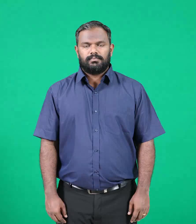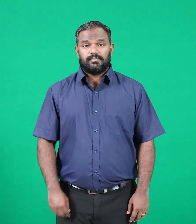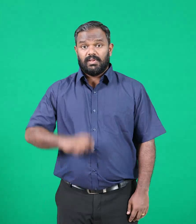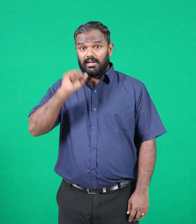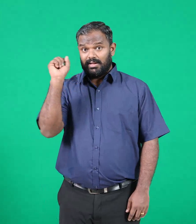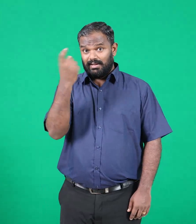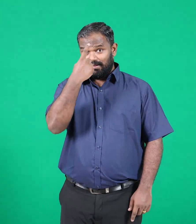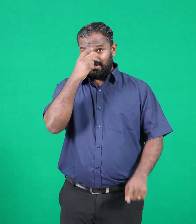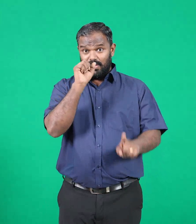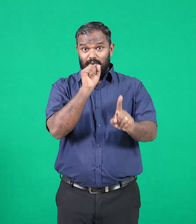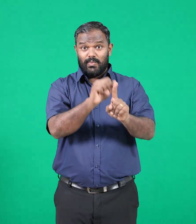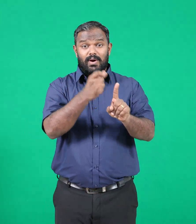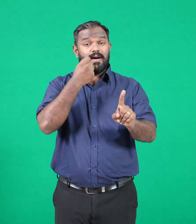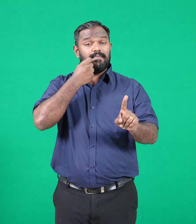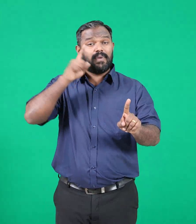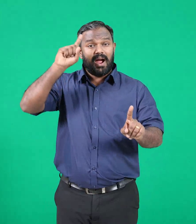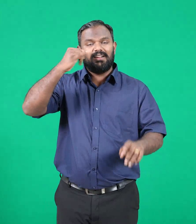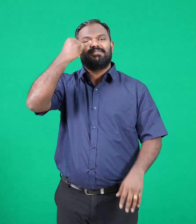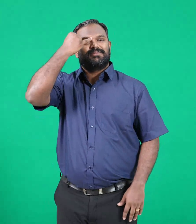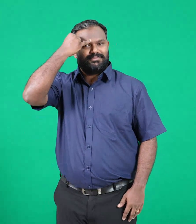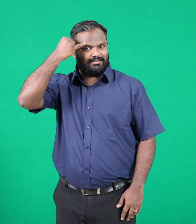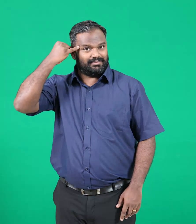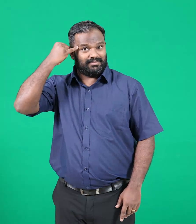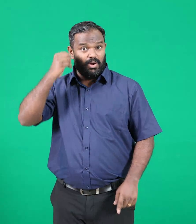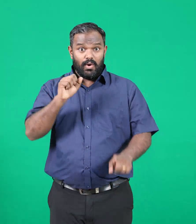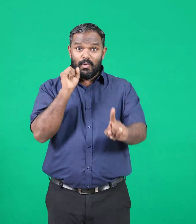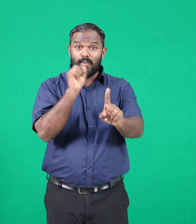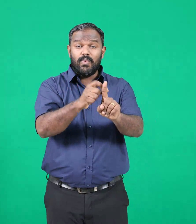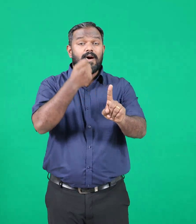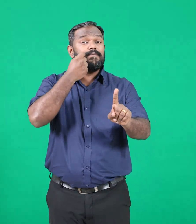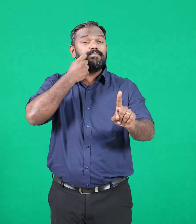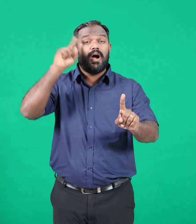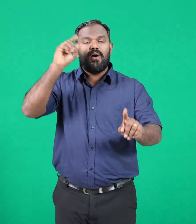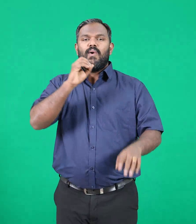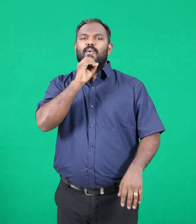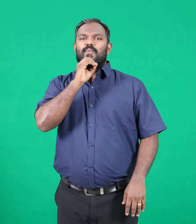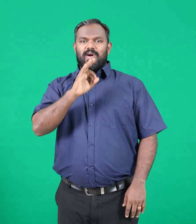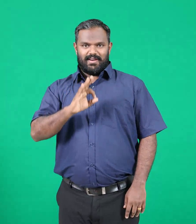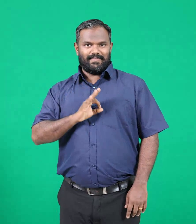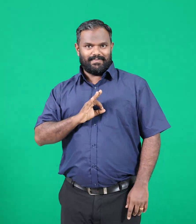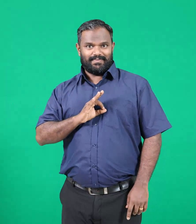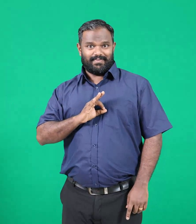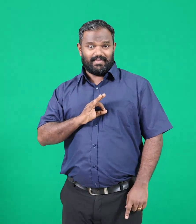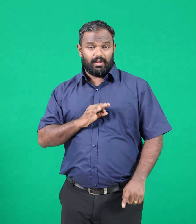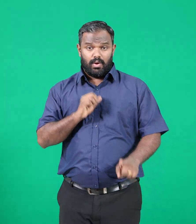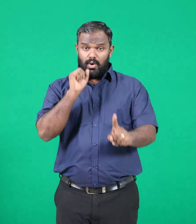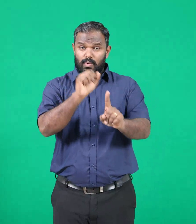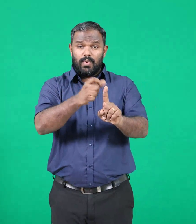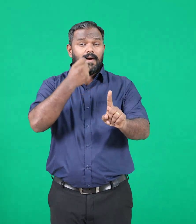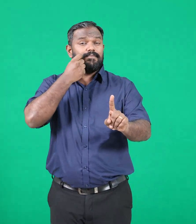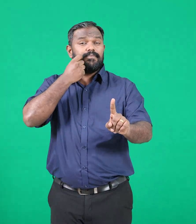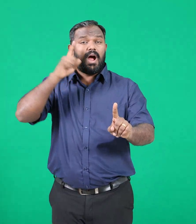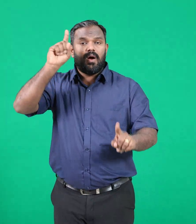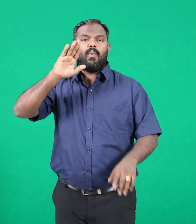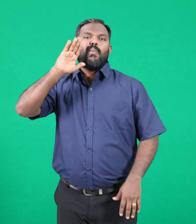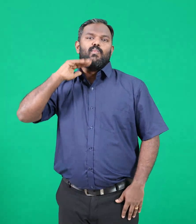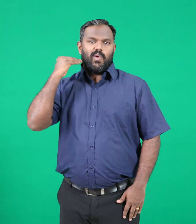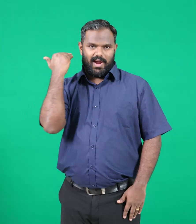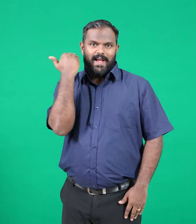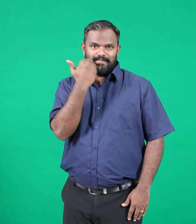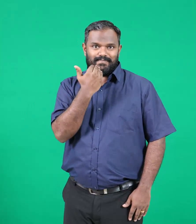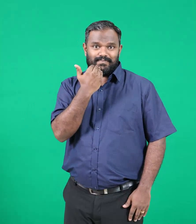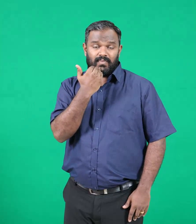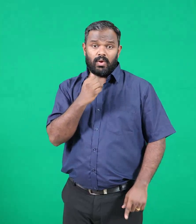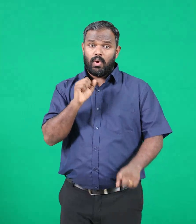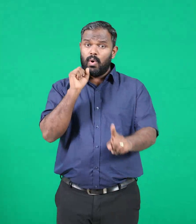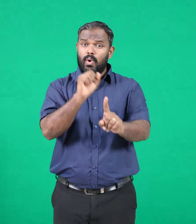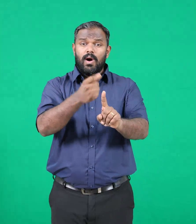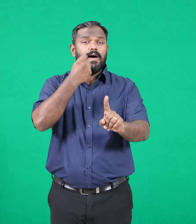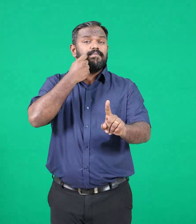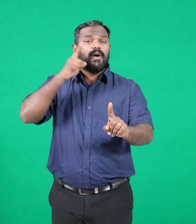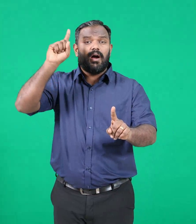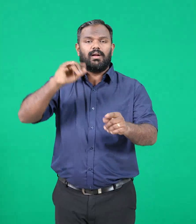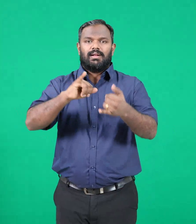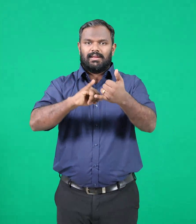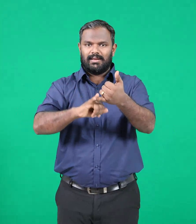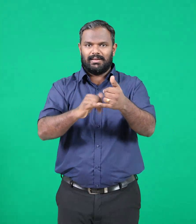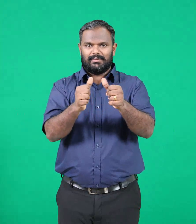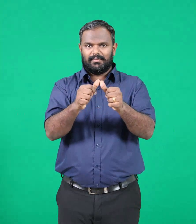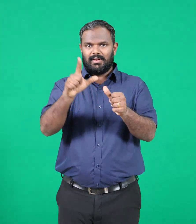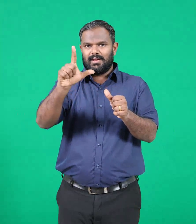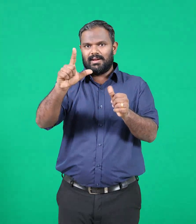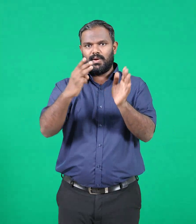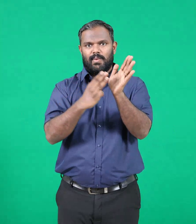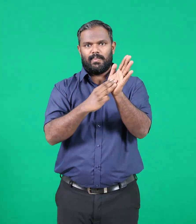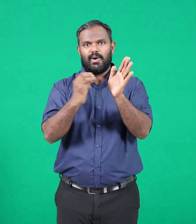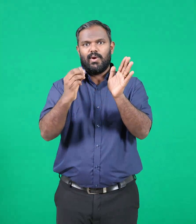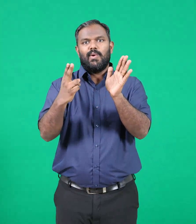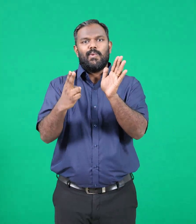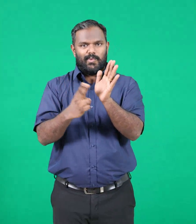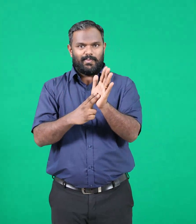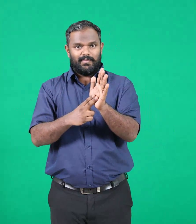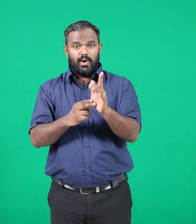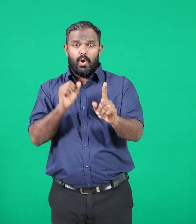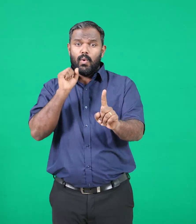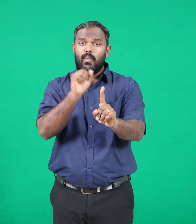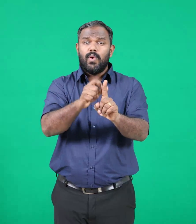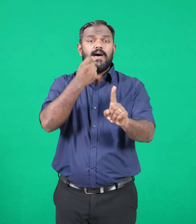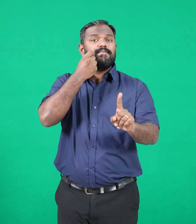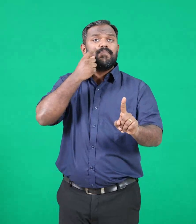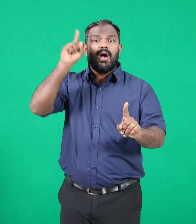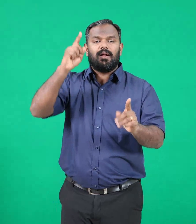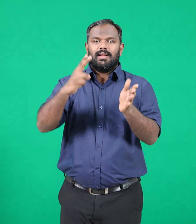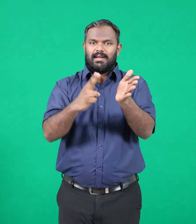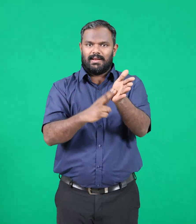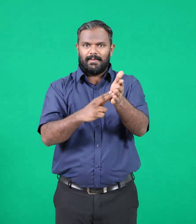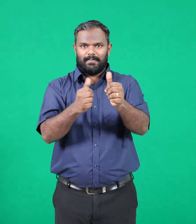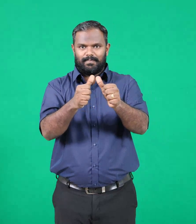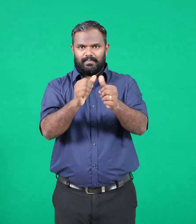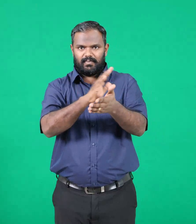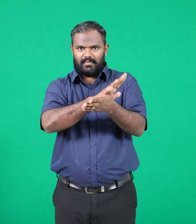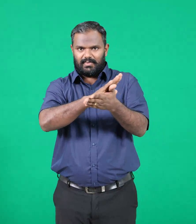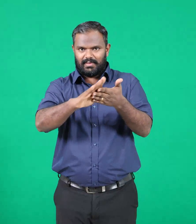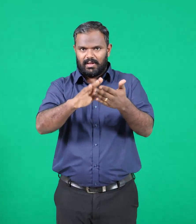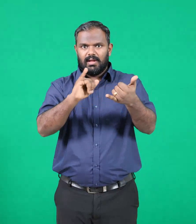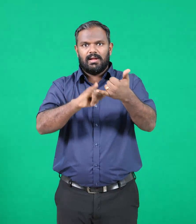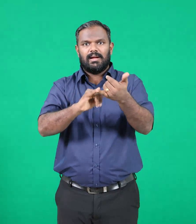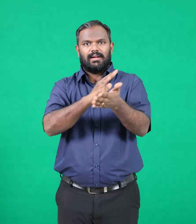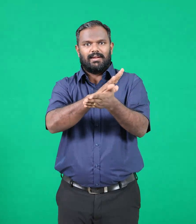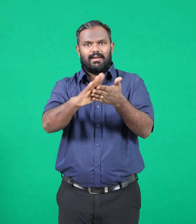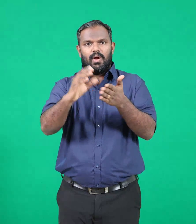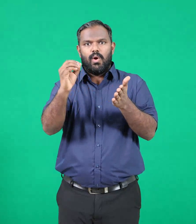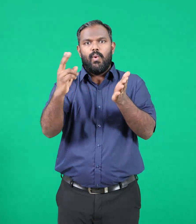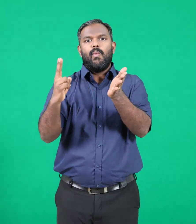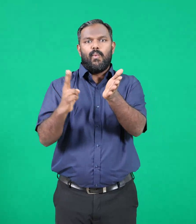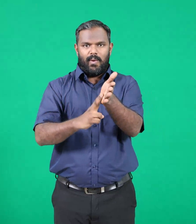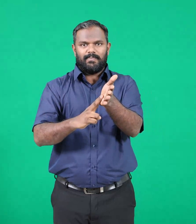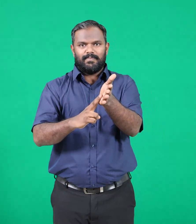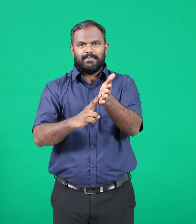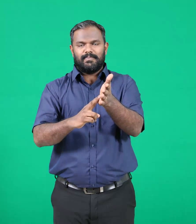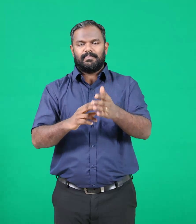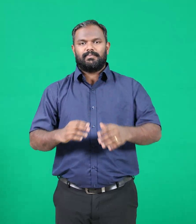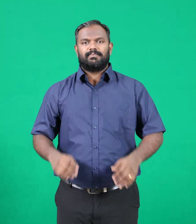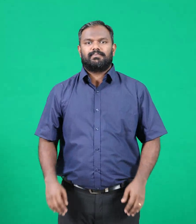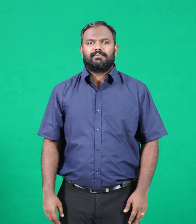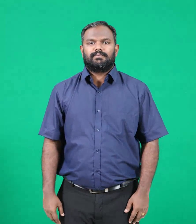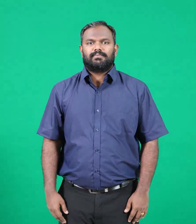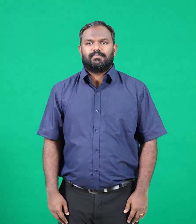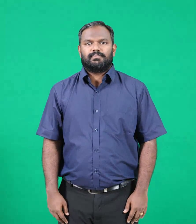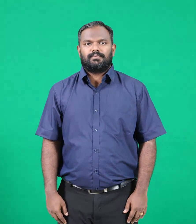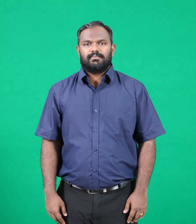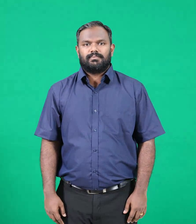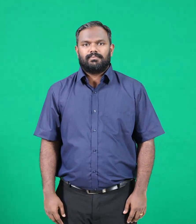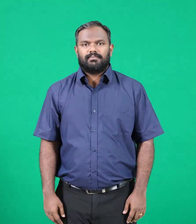the son of Jesse, the son of Obed, the son of Boaz, the son of Sala, the son of Nahshon,